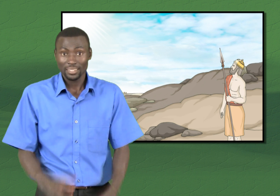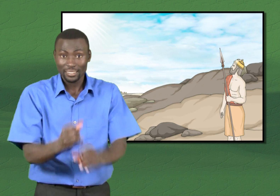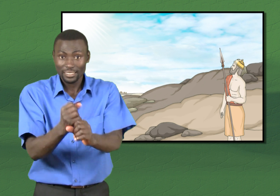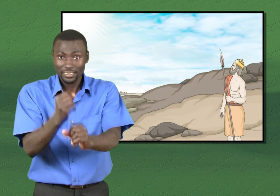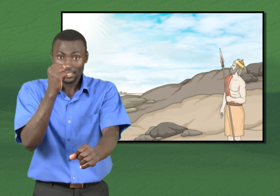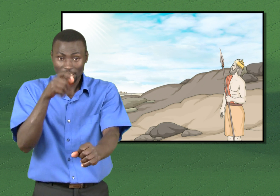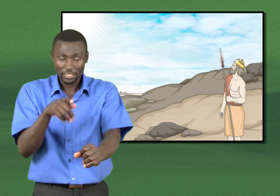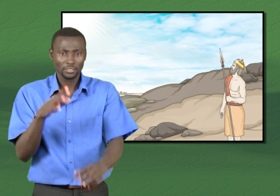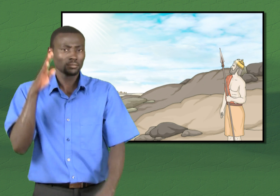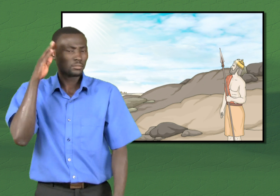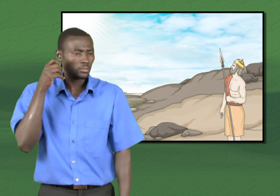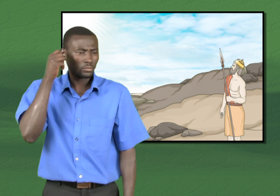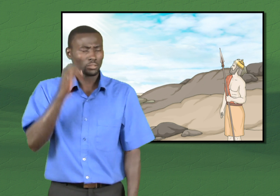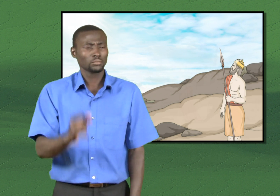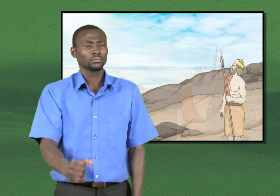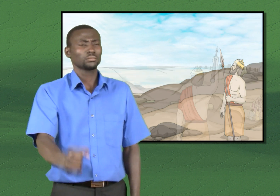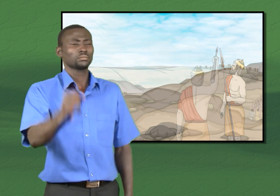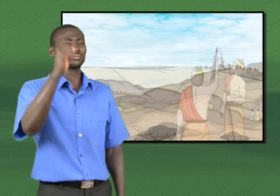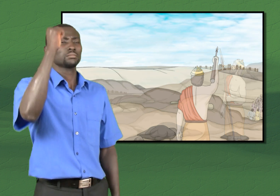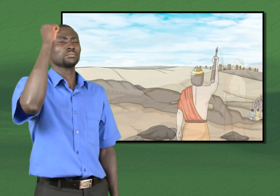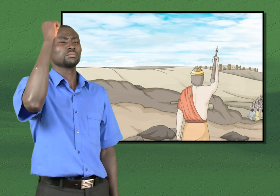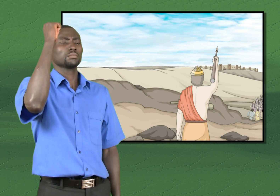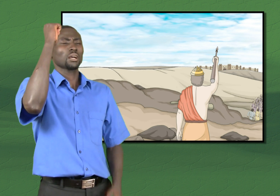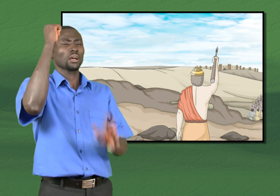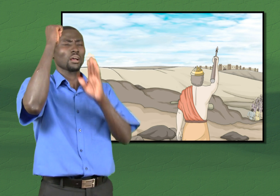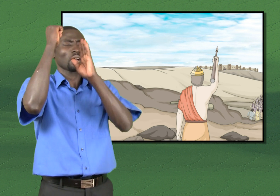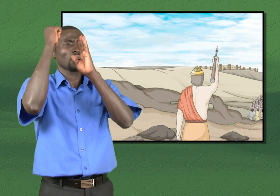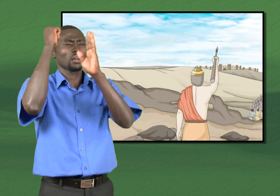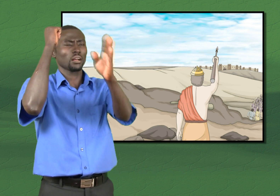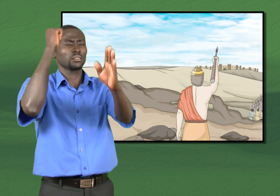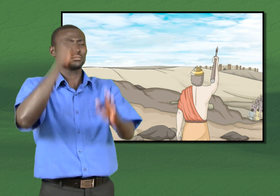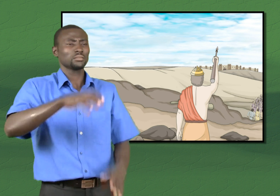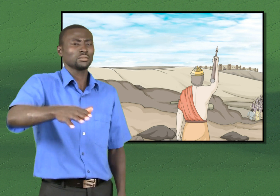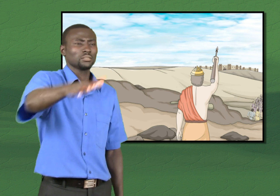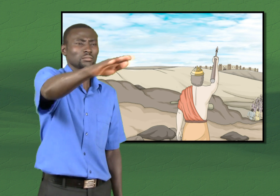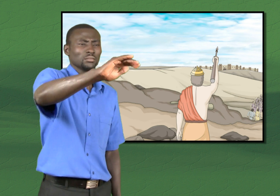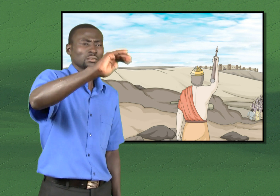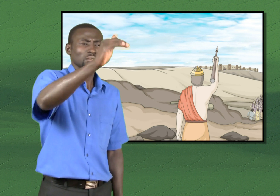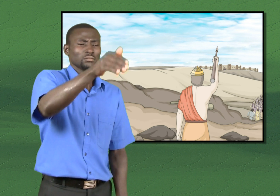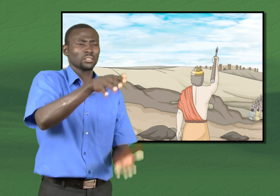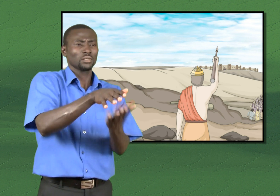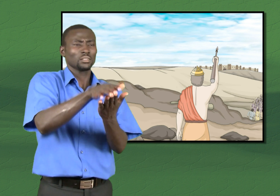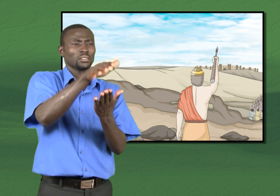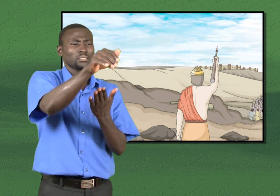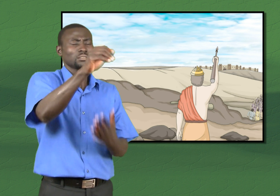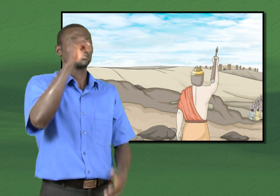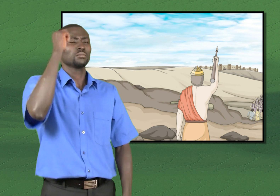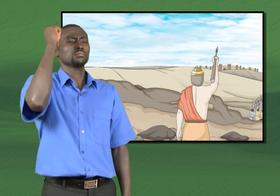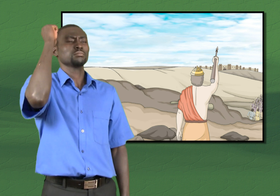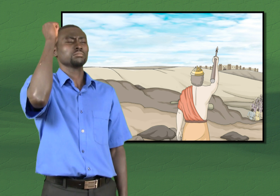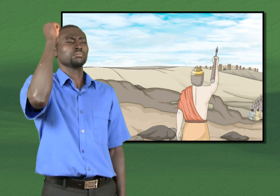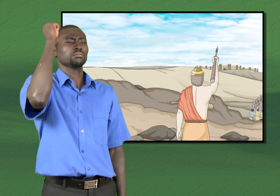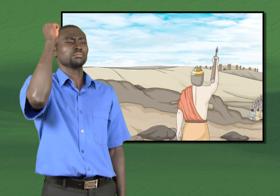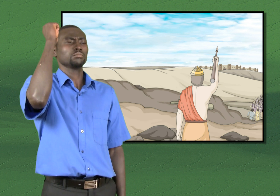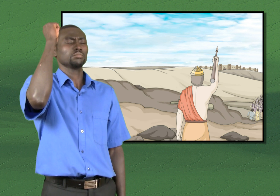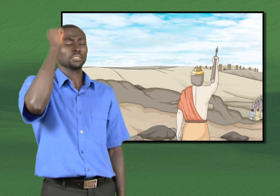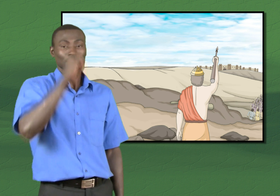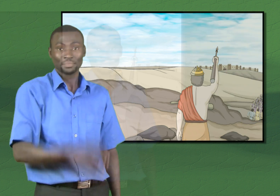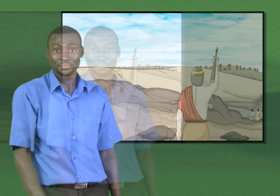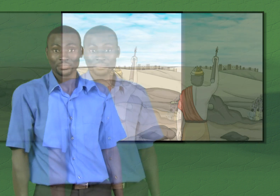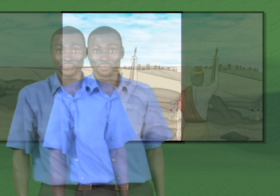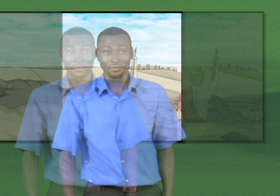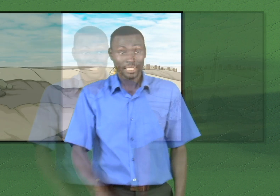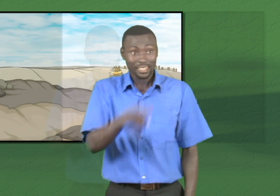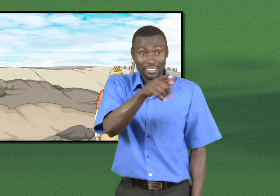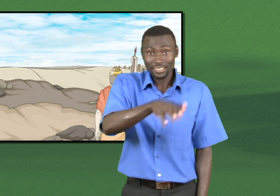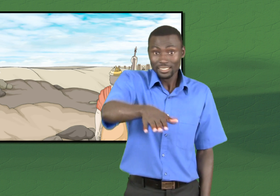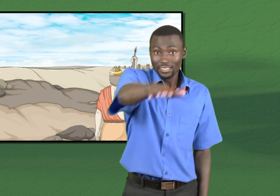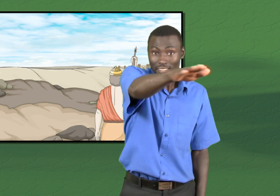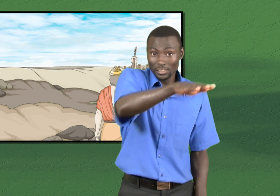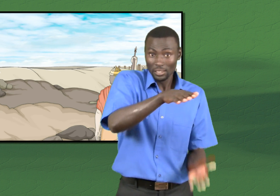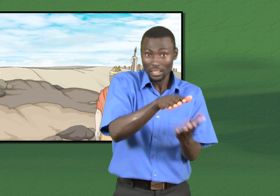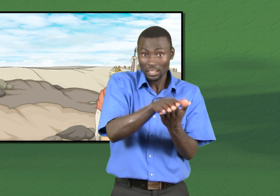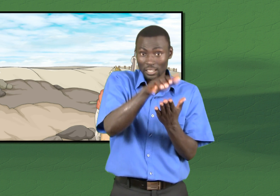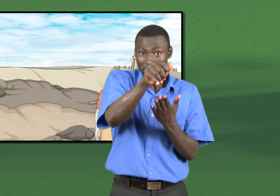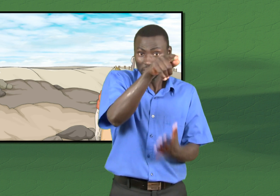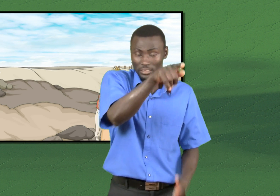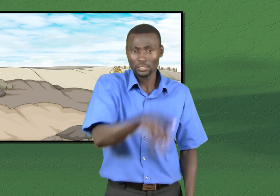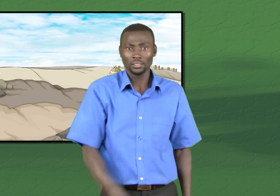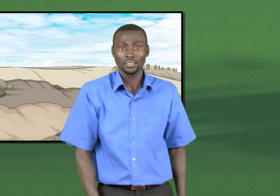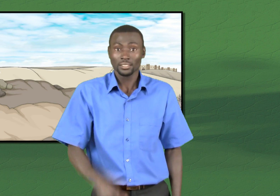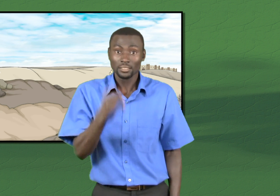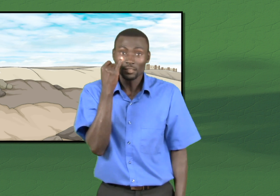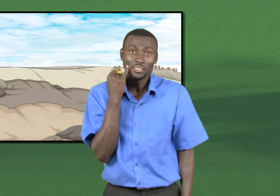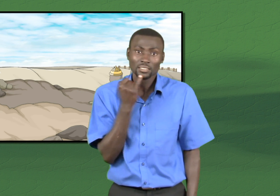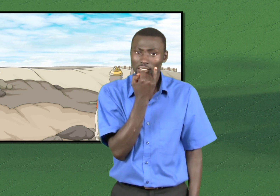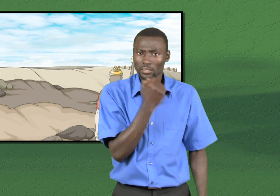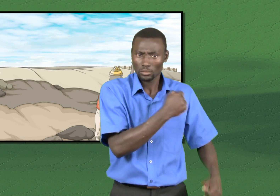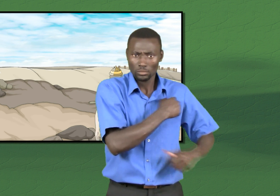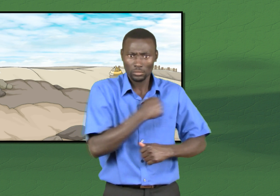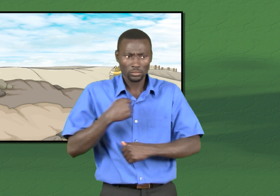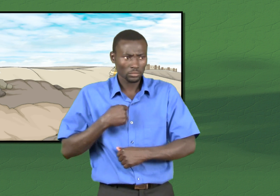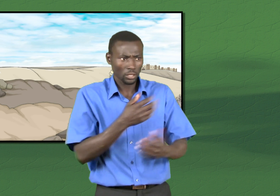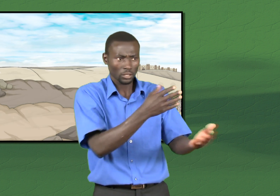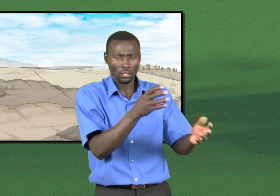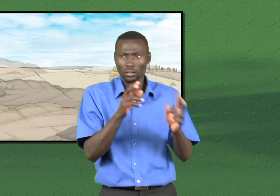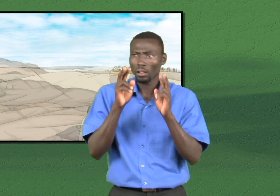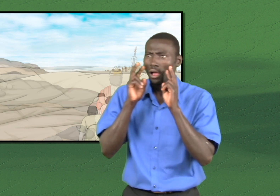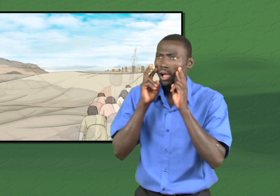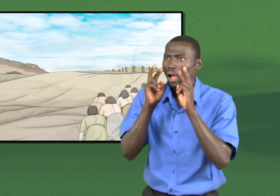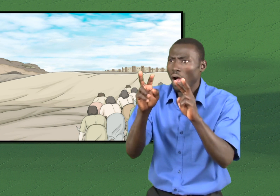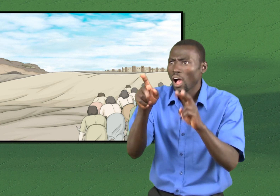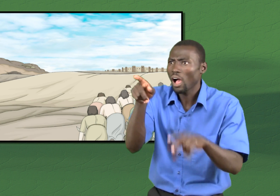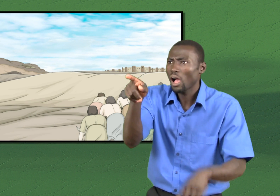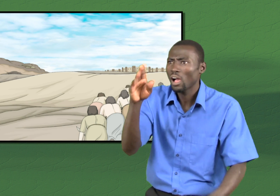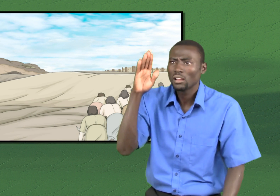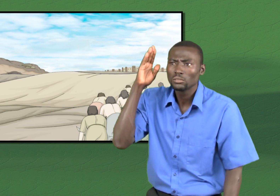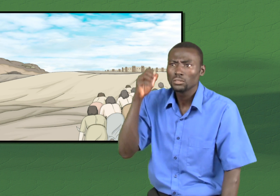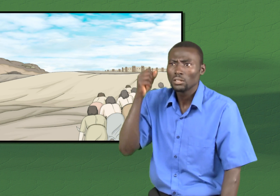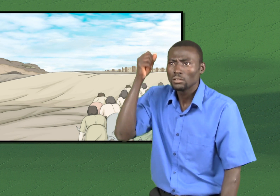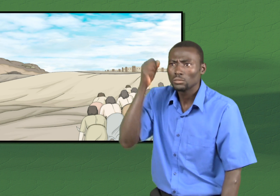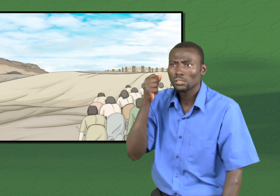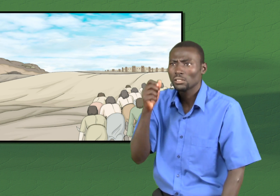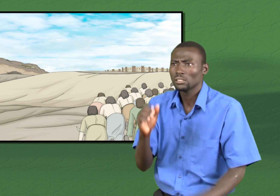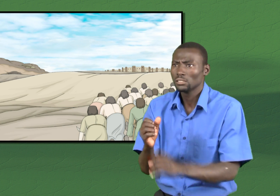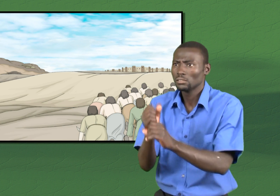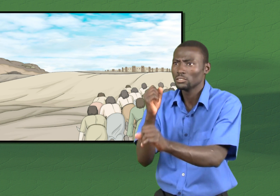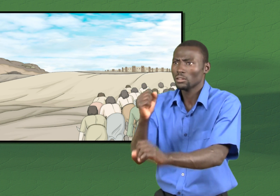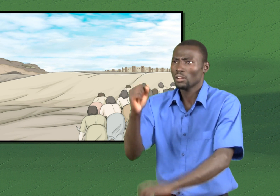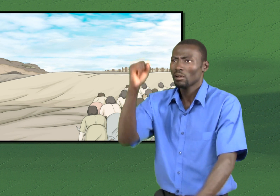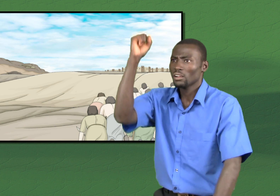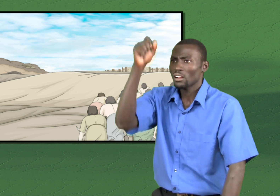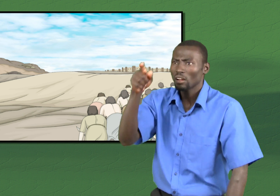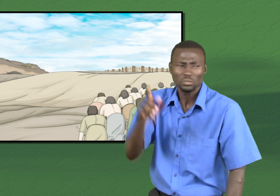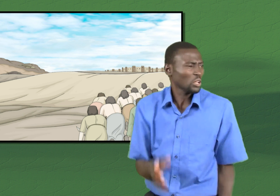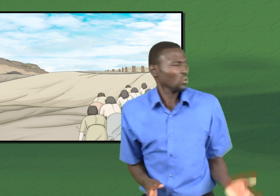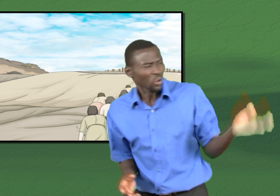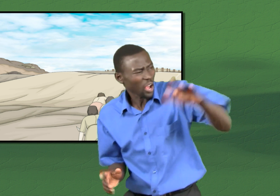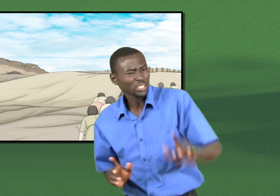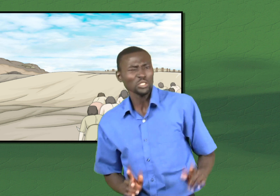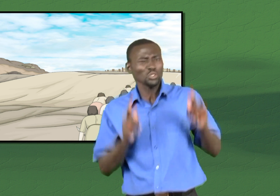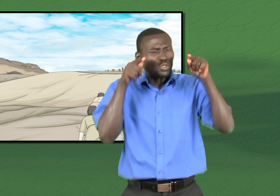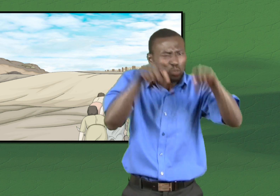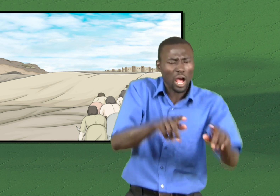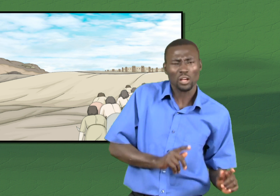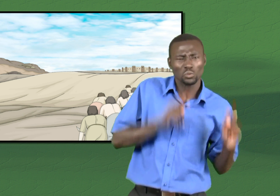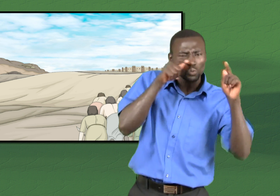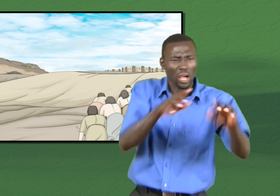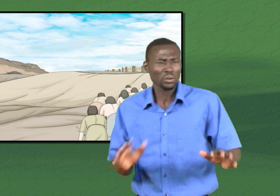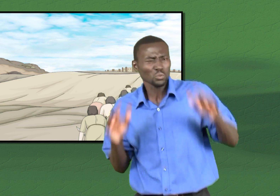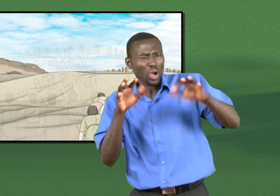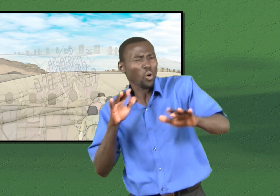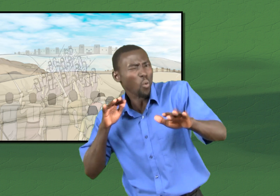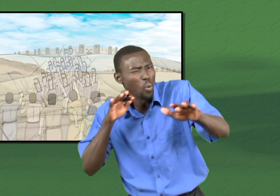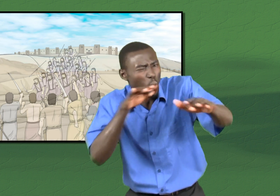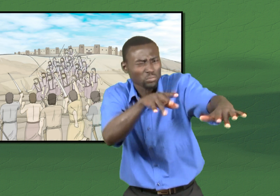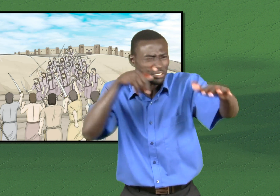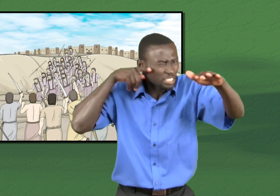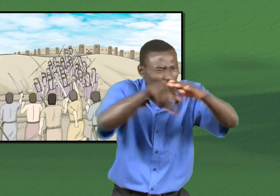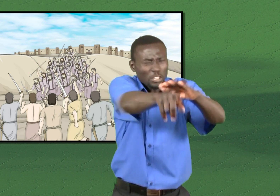So Joshua held out his battle lance toward Ai, and as soon as he did so, the men in ambush rose quickly from their position.